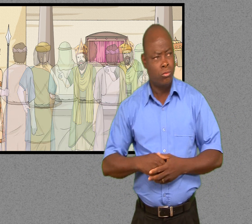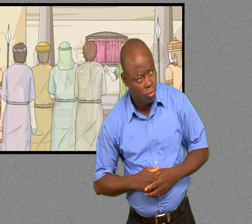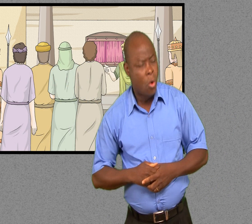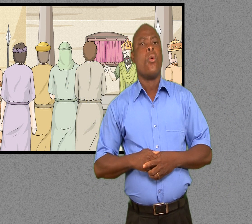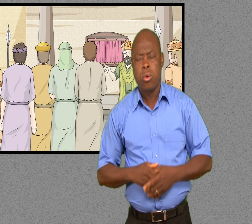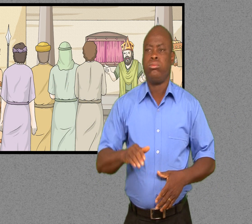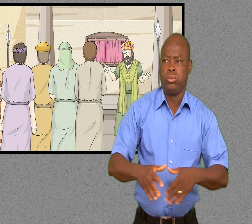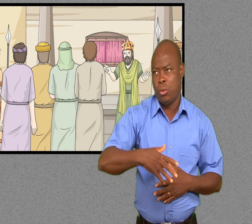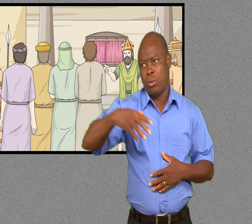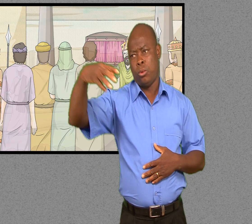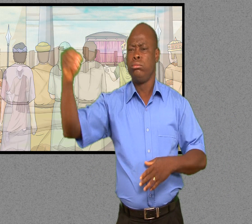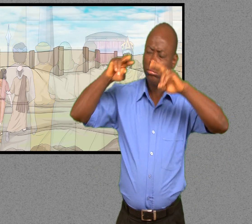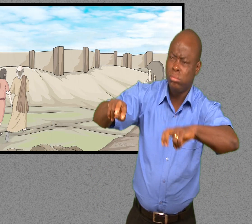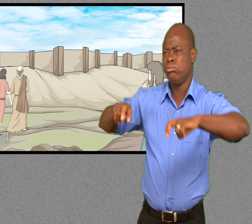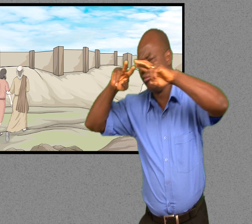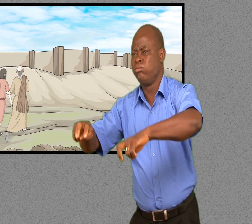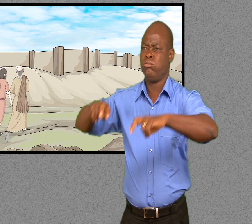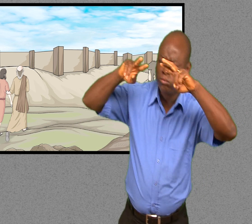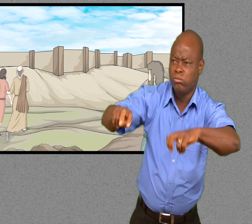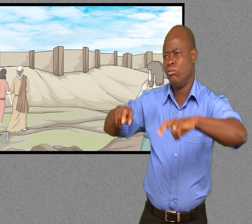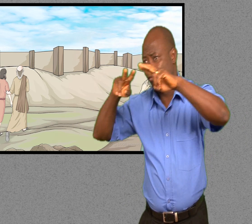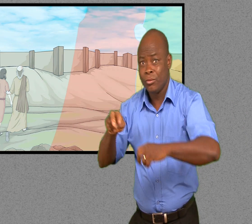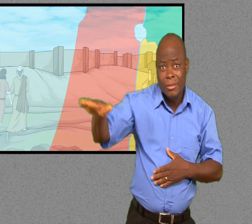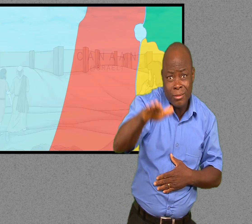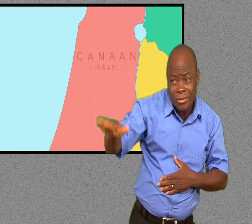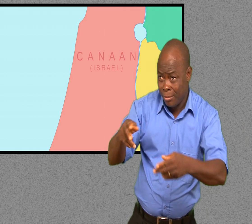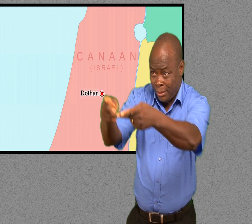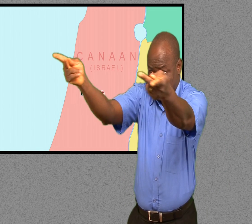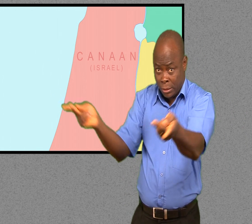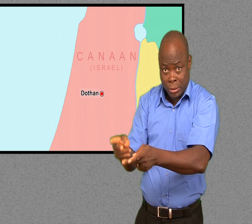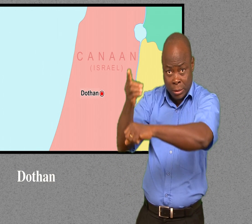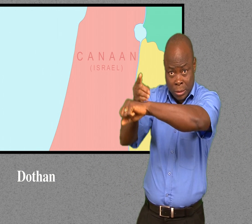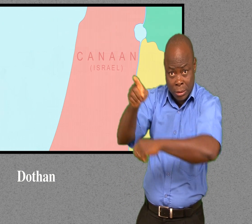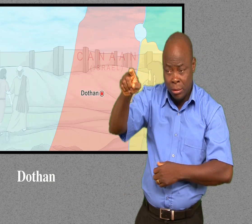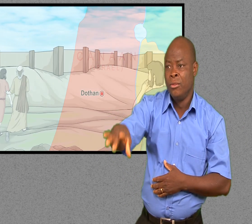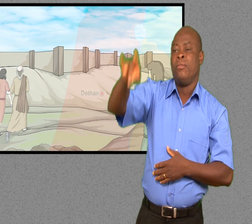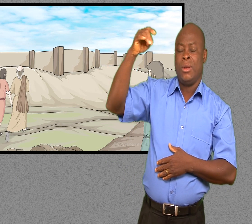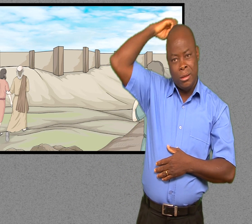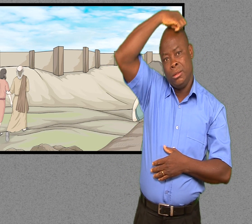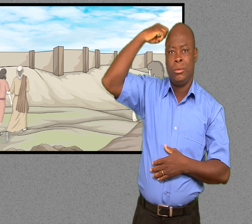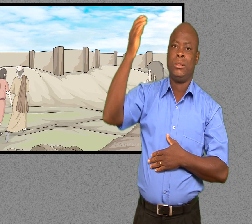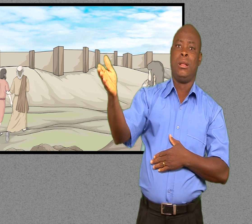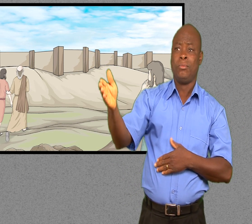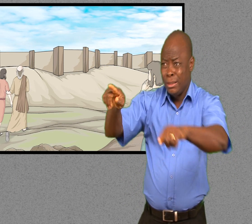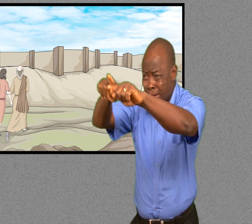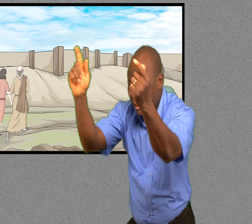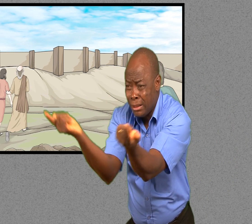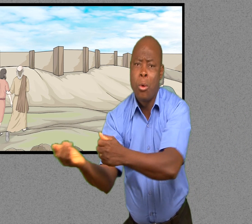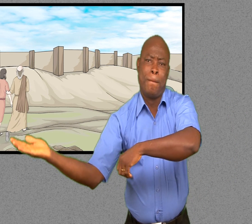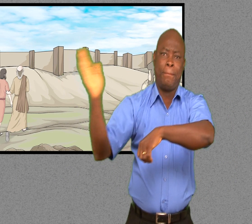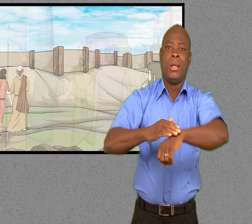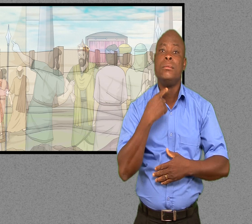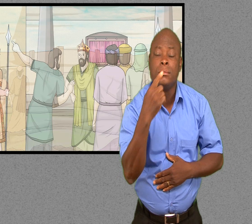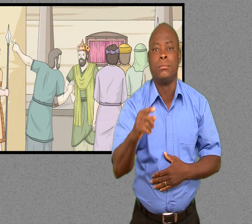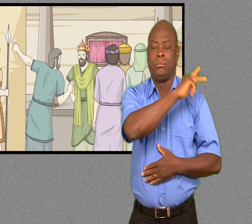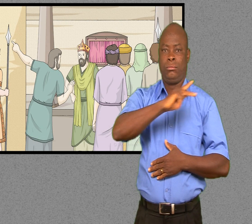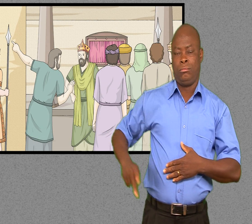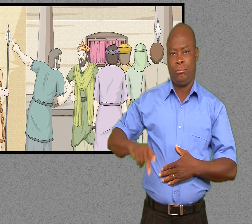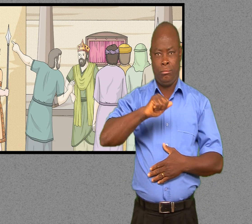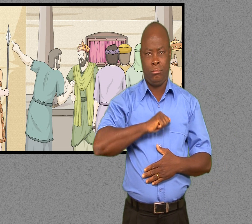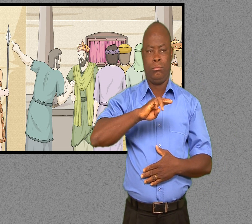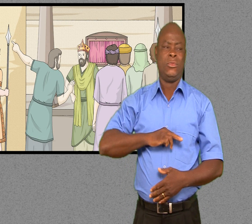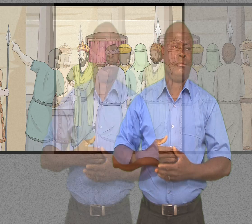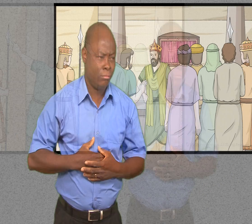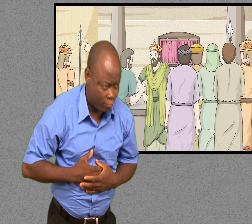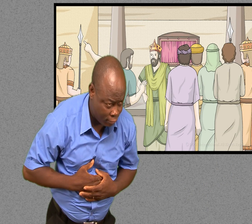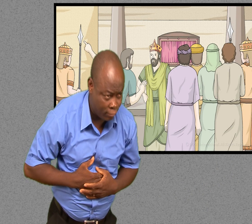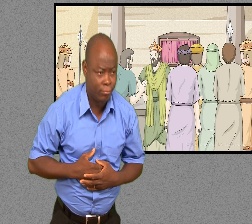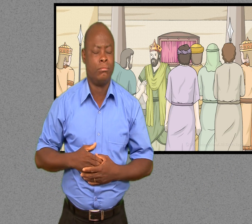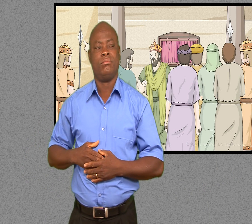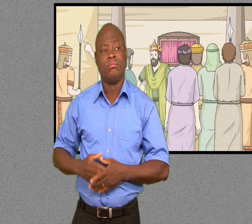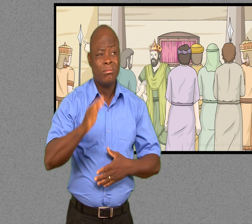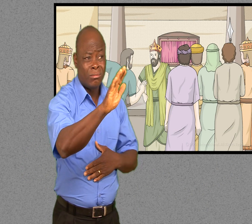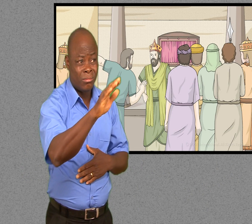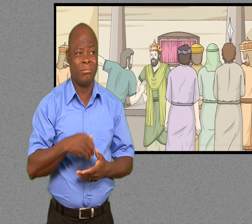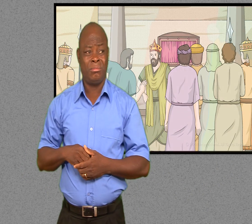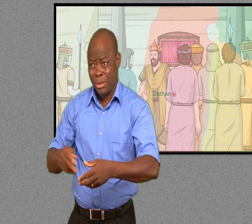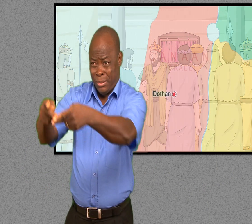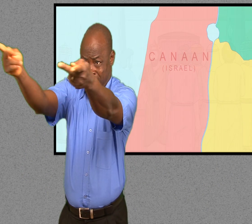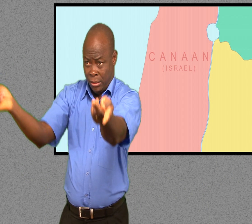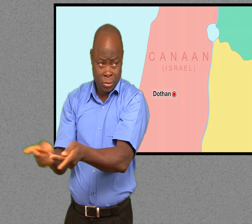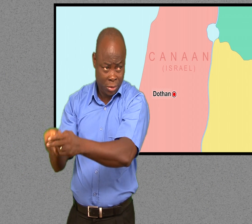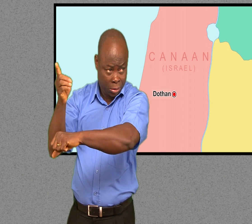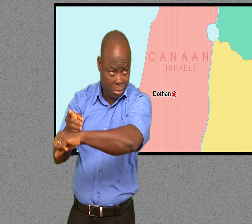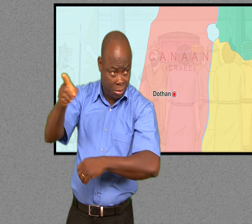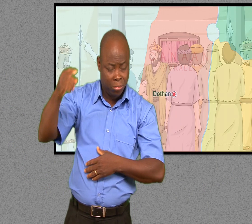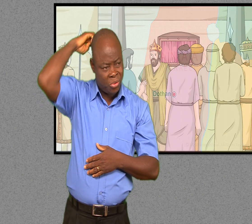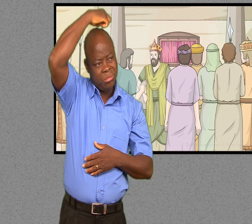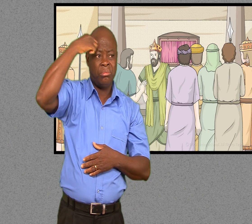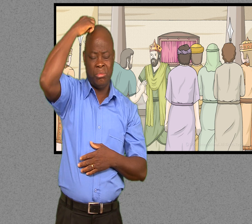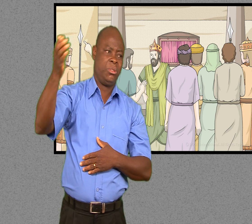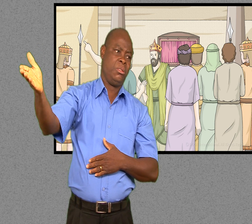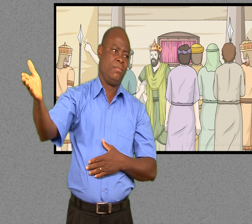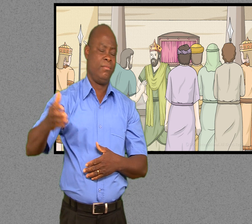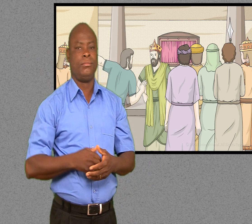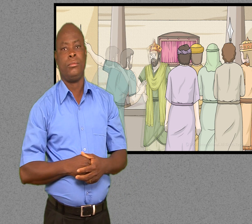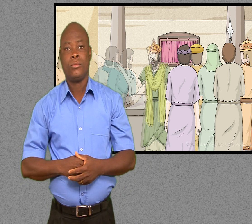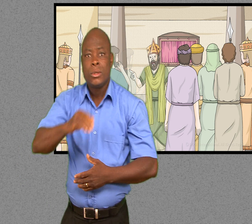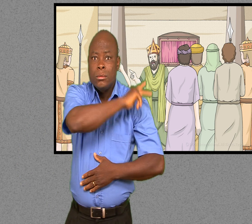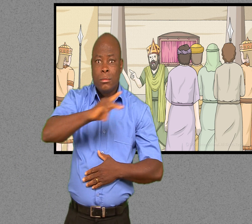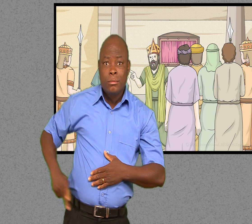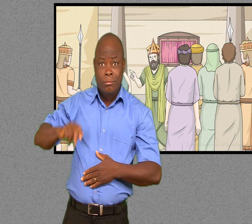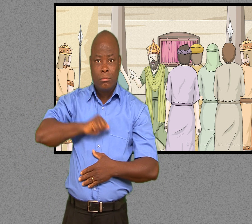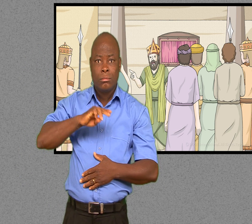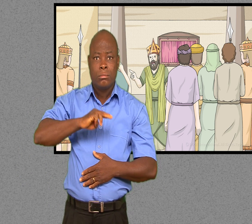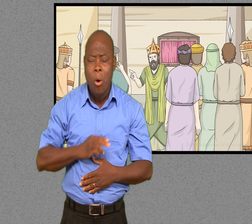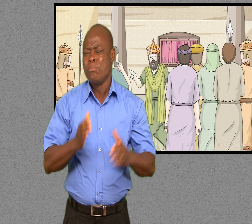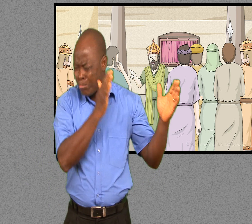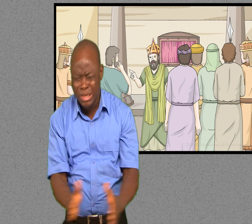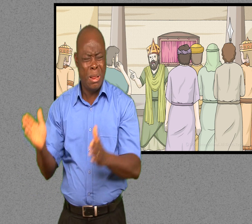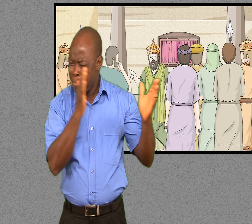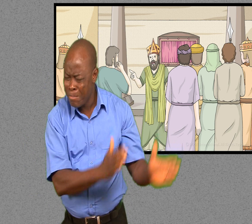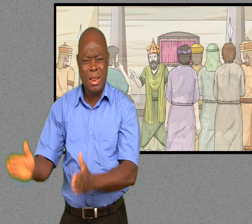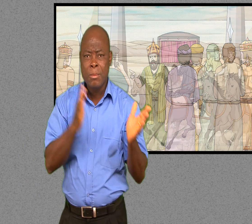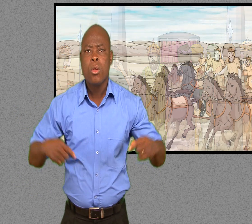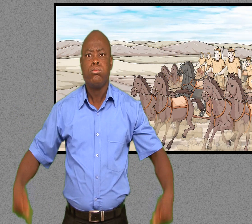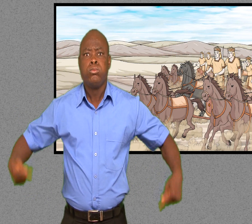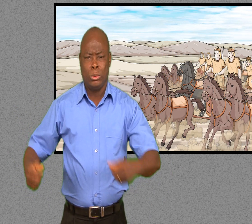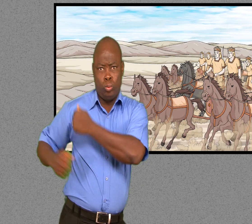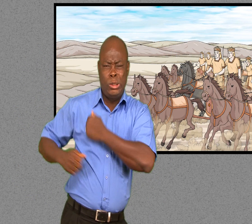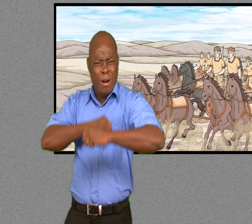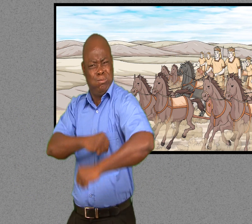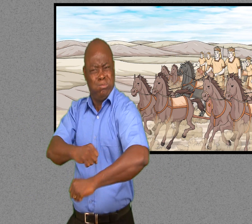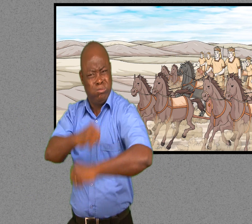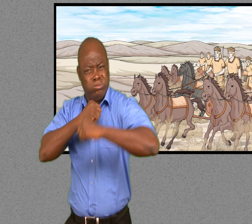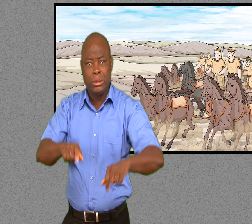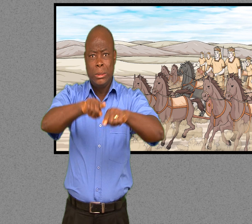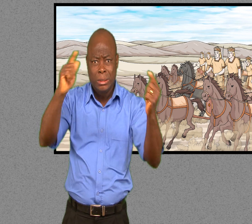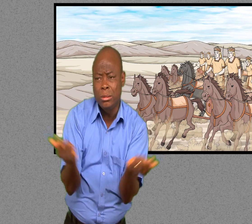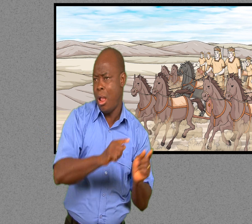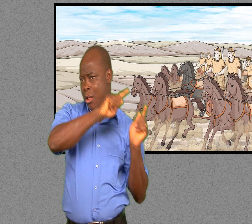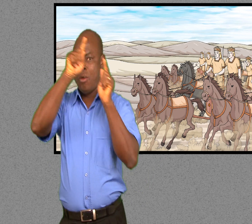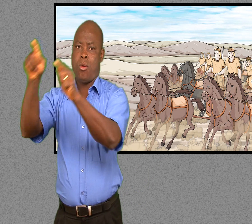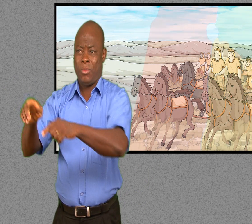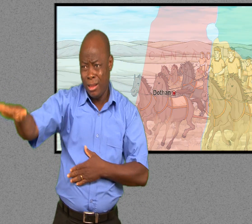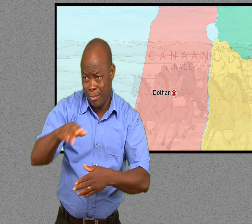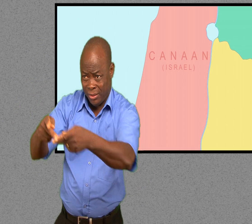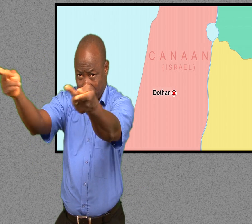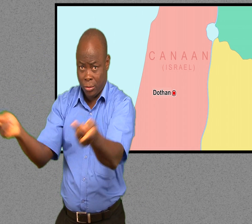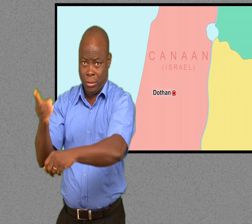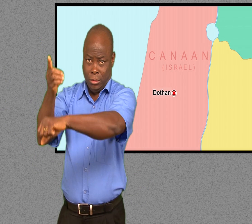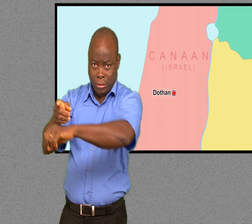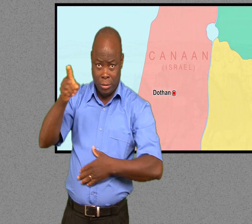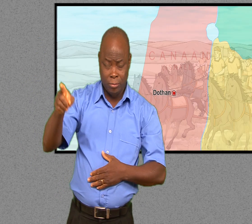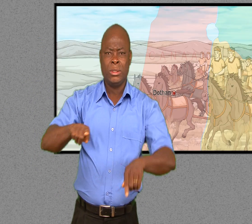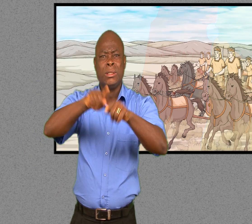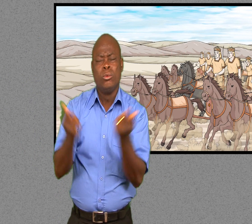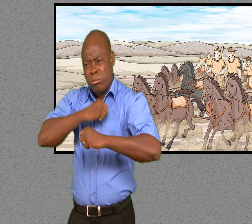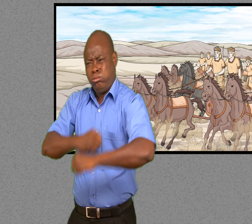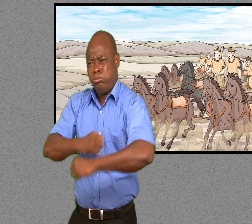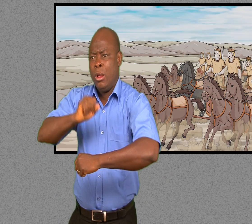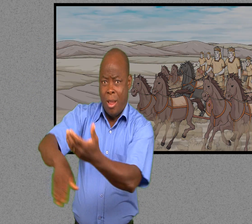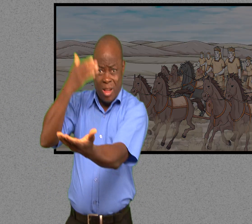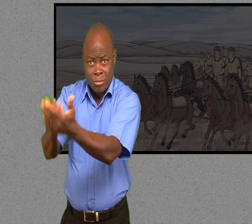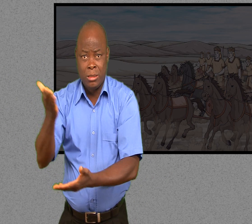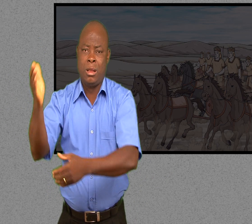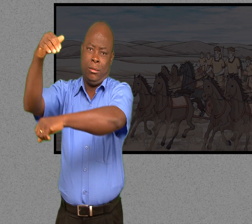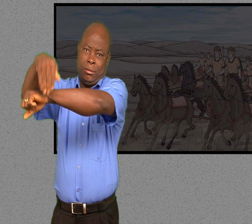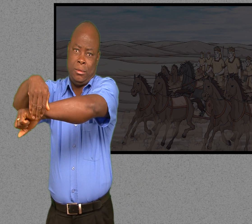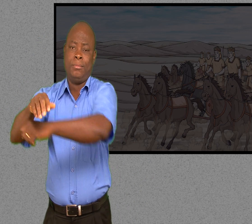On receiving the report, “Elisha is in Dothan,” the king of Aram sent horses, chariots, and a great army.